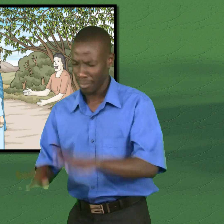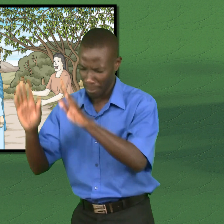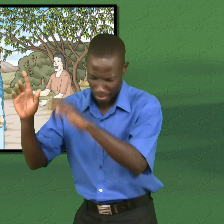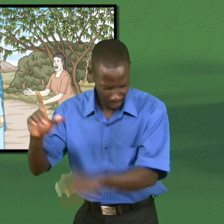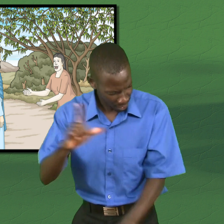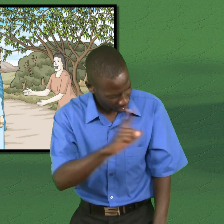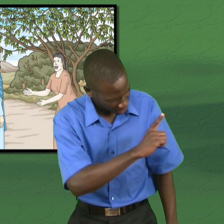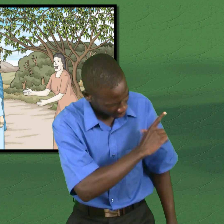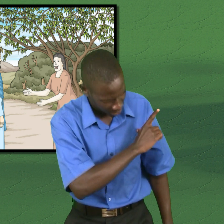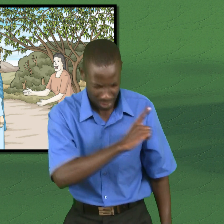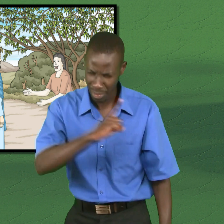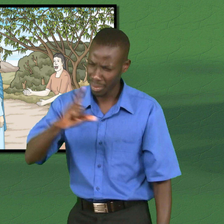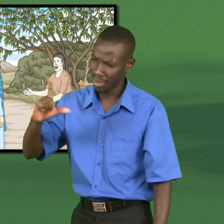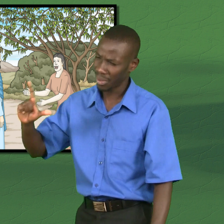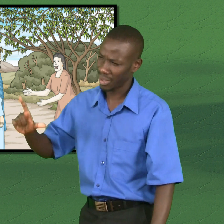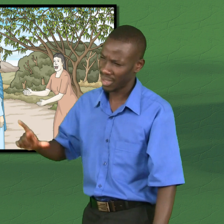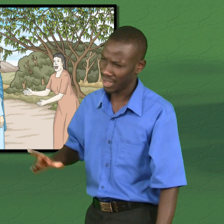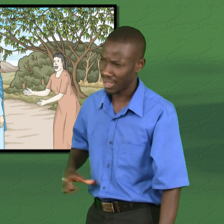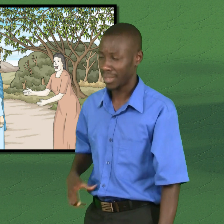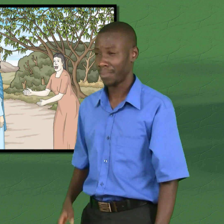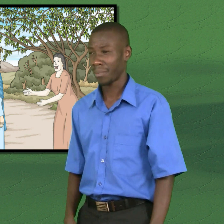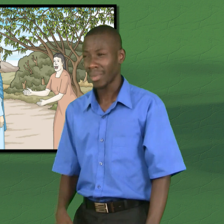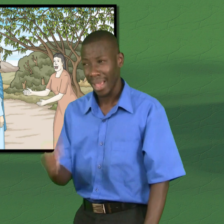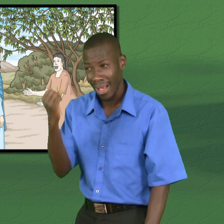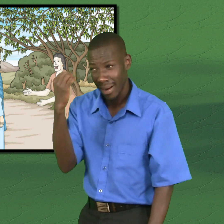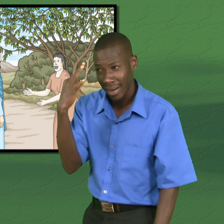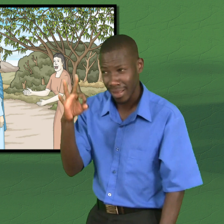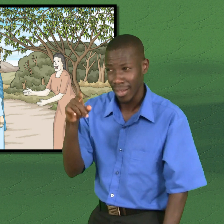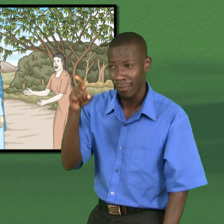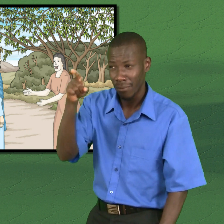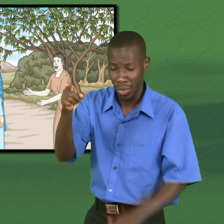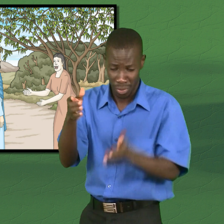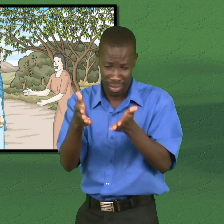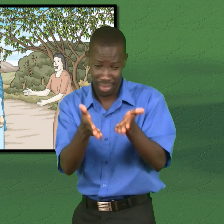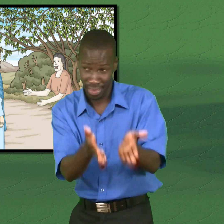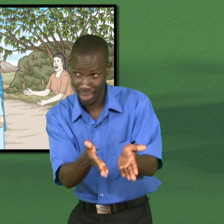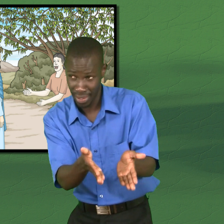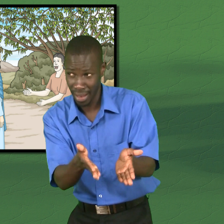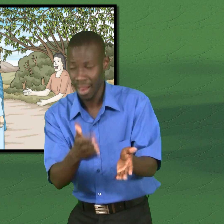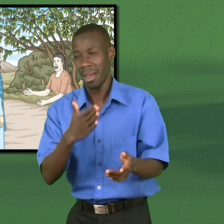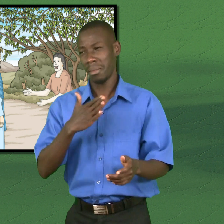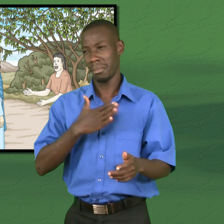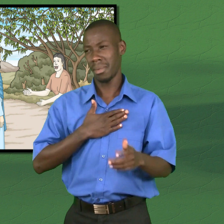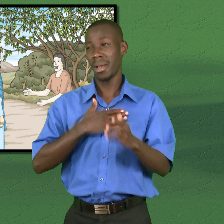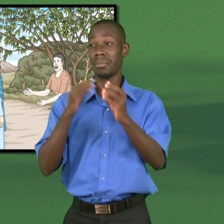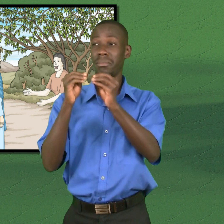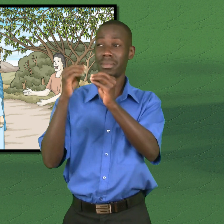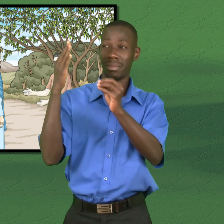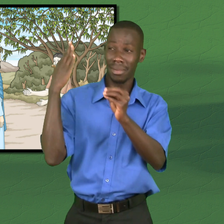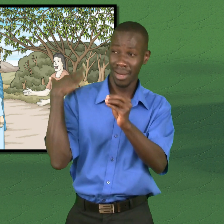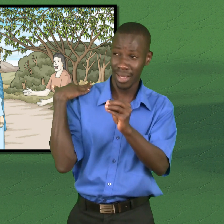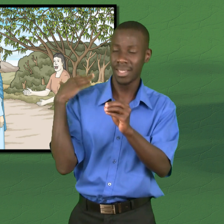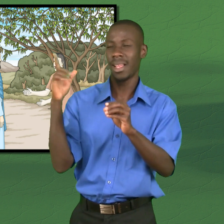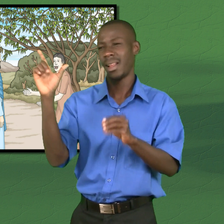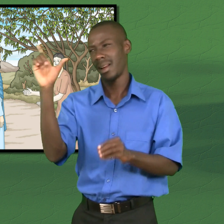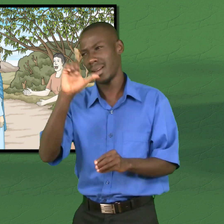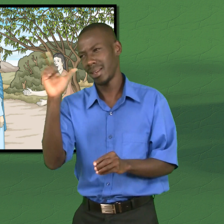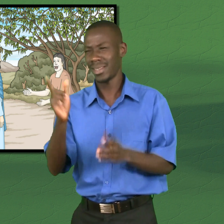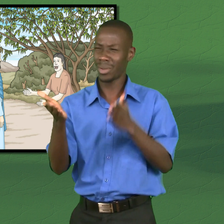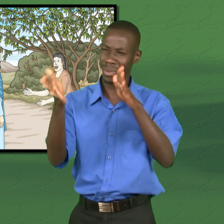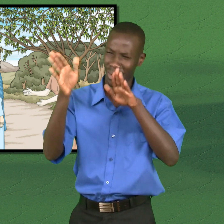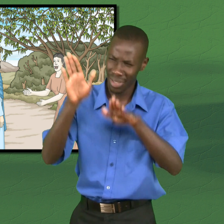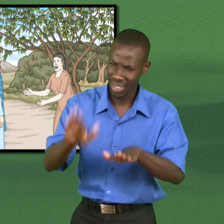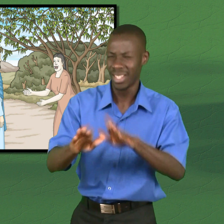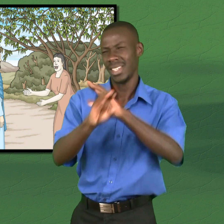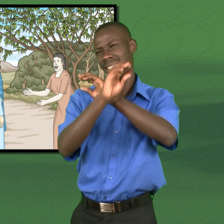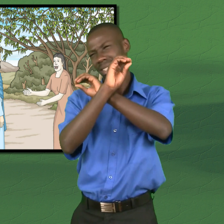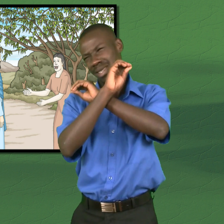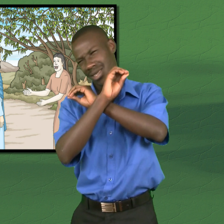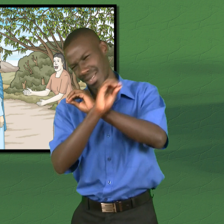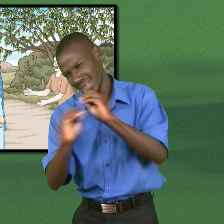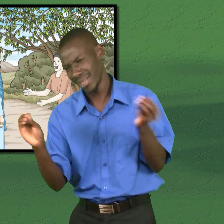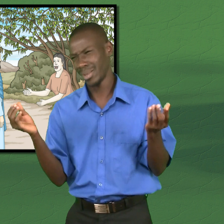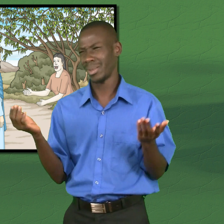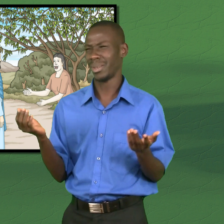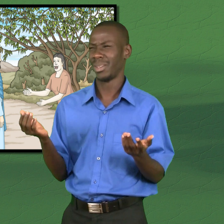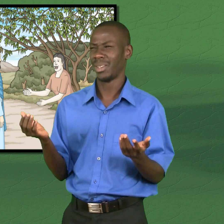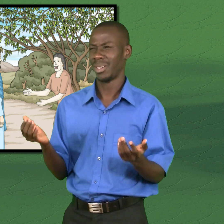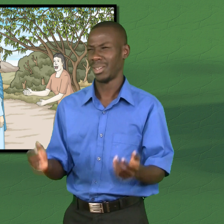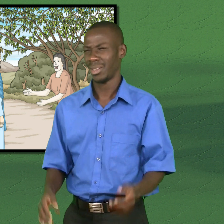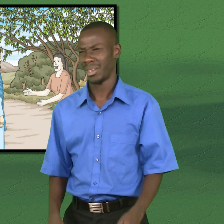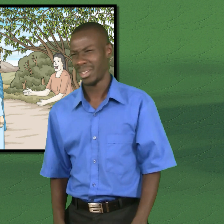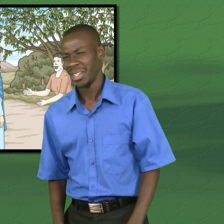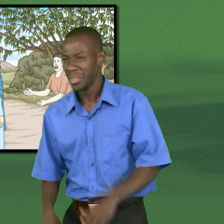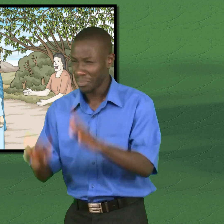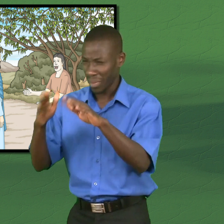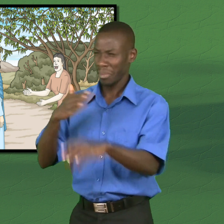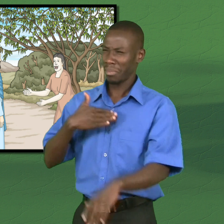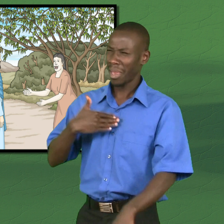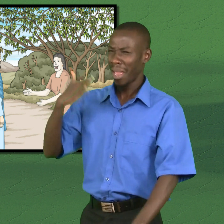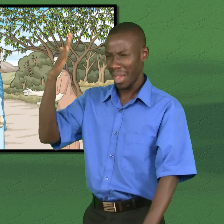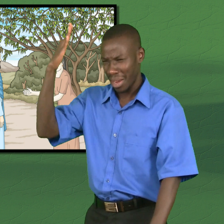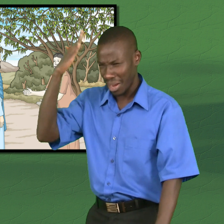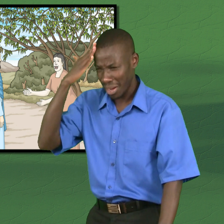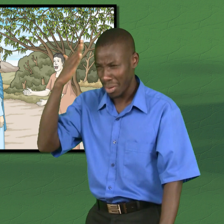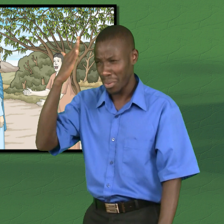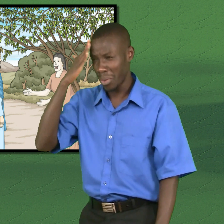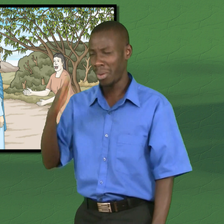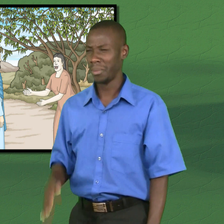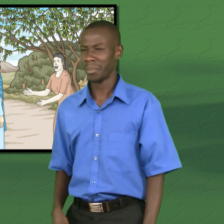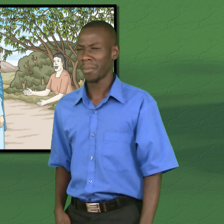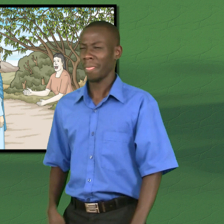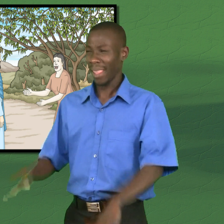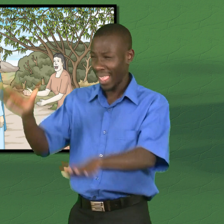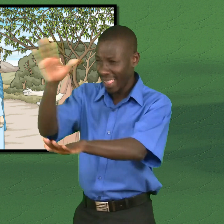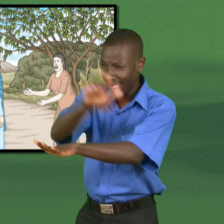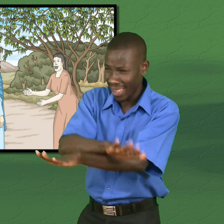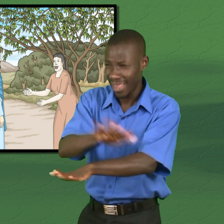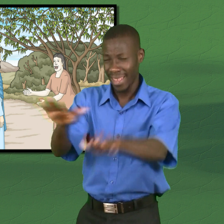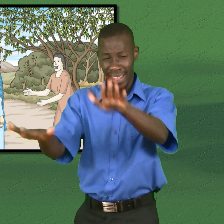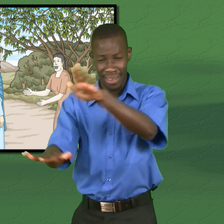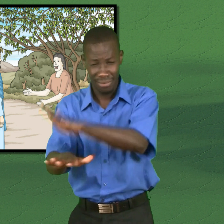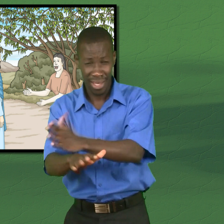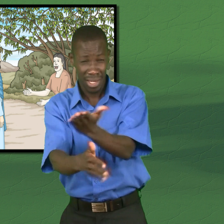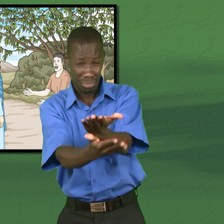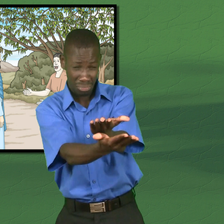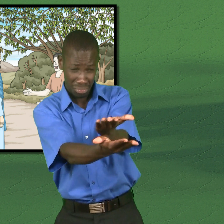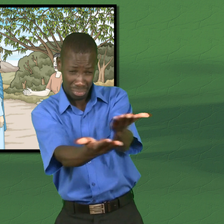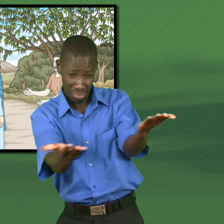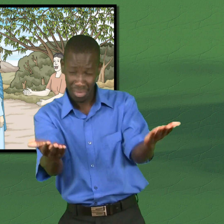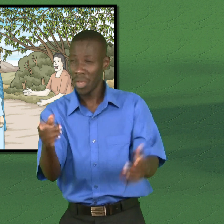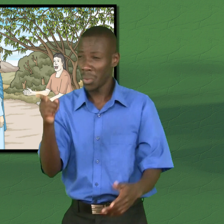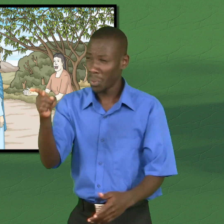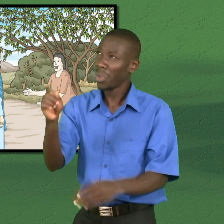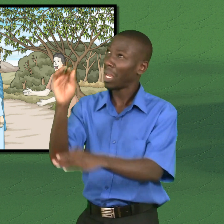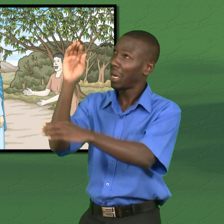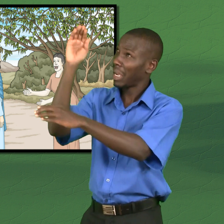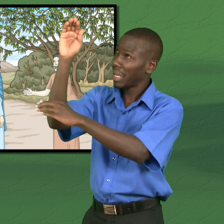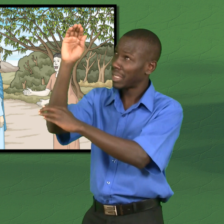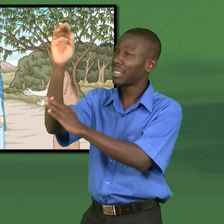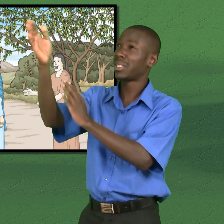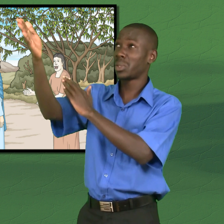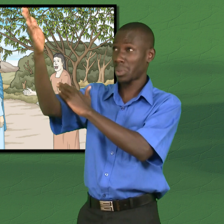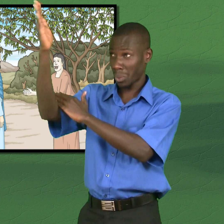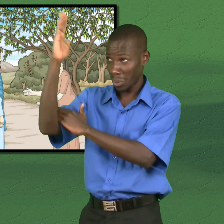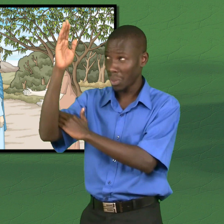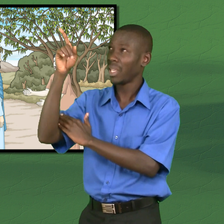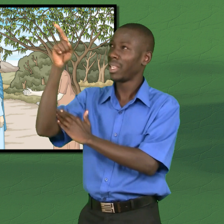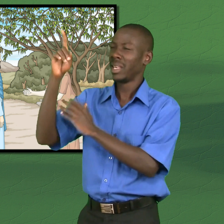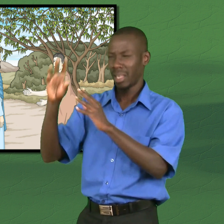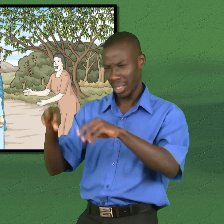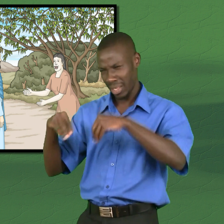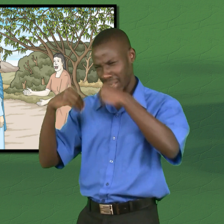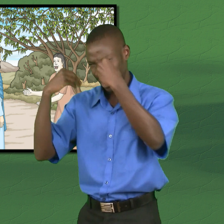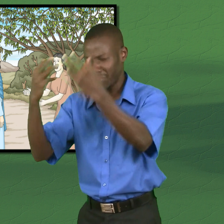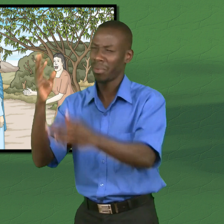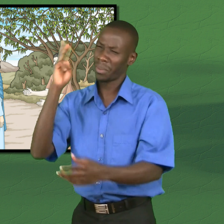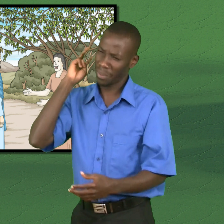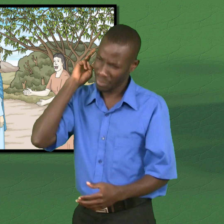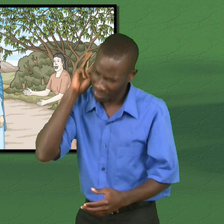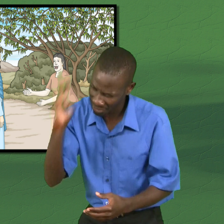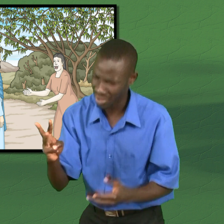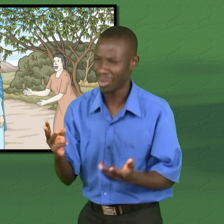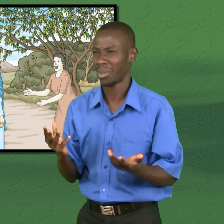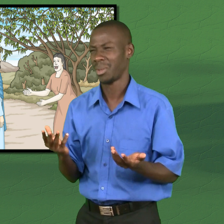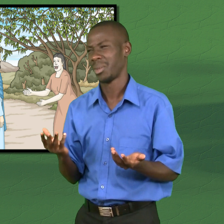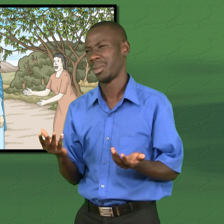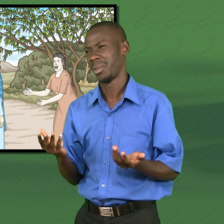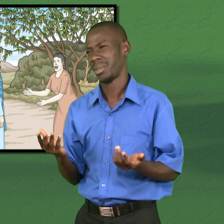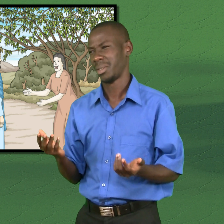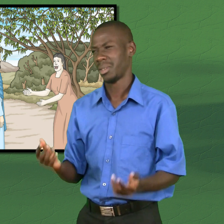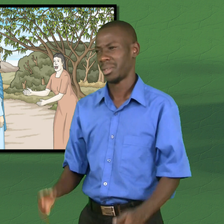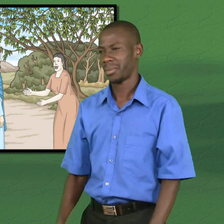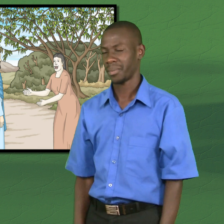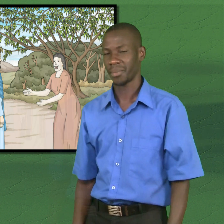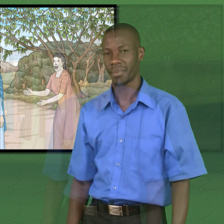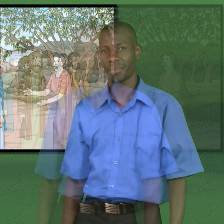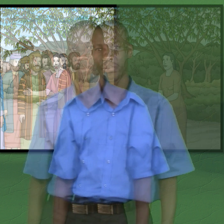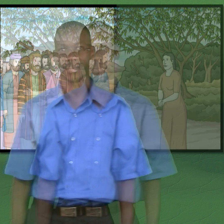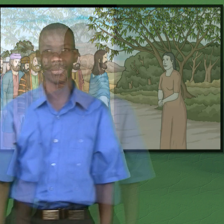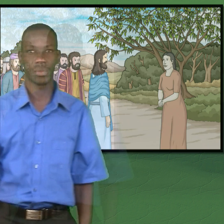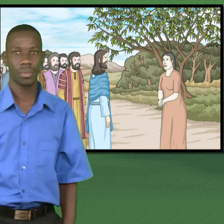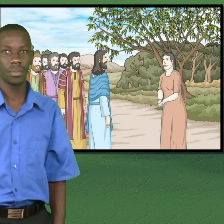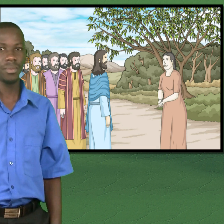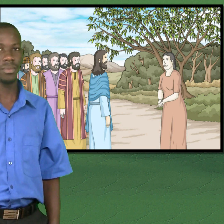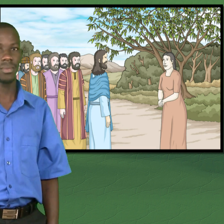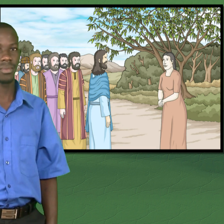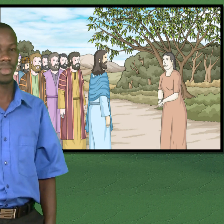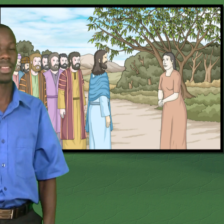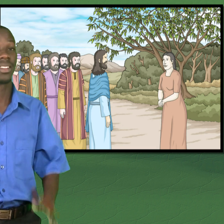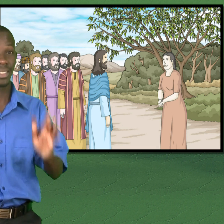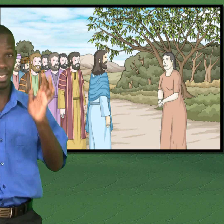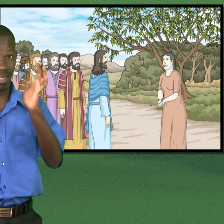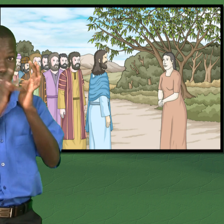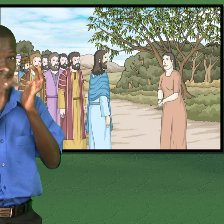But even now I know that God will give You whatever You ask of Him.”